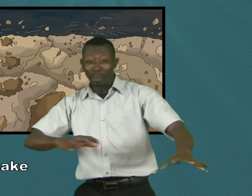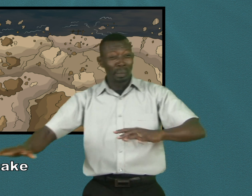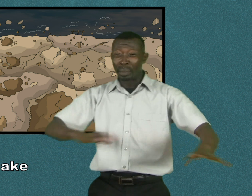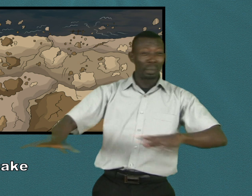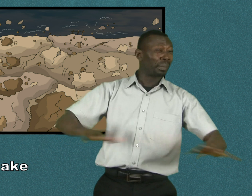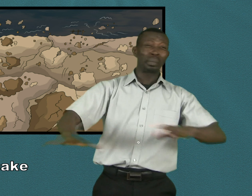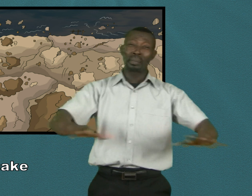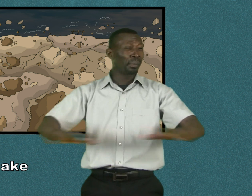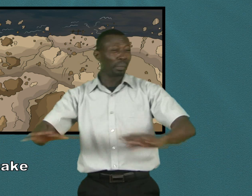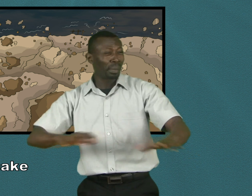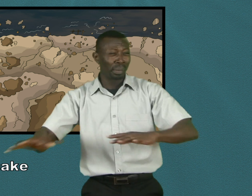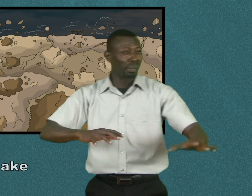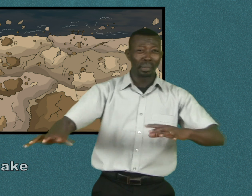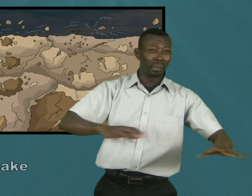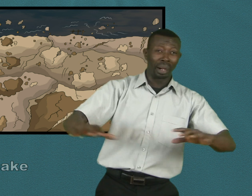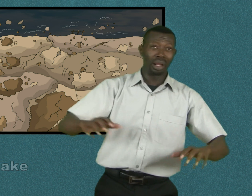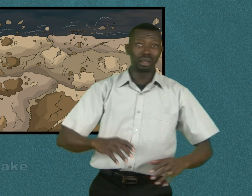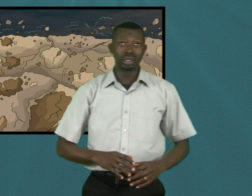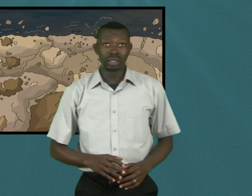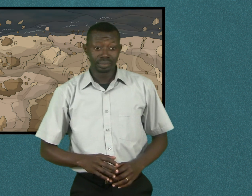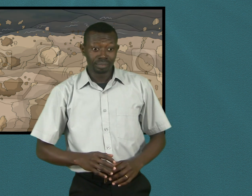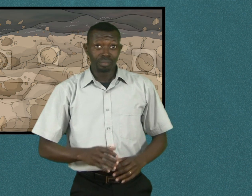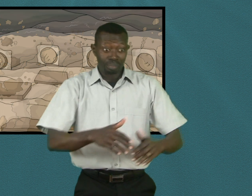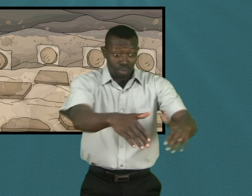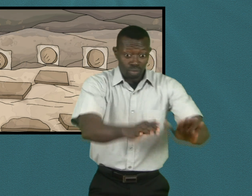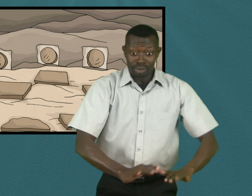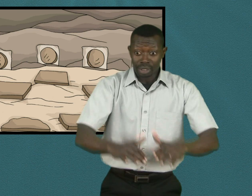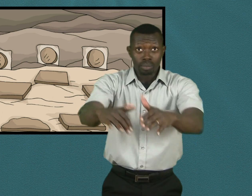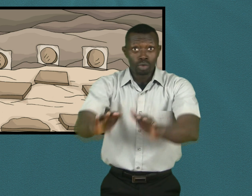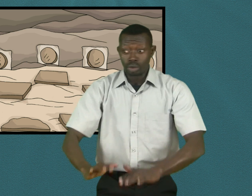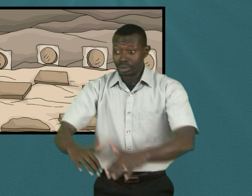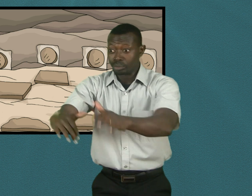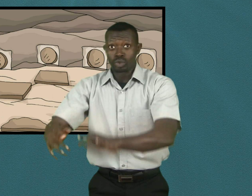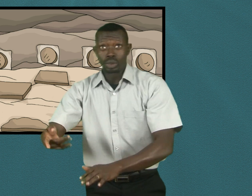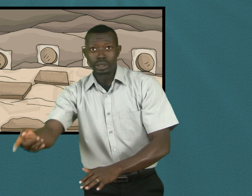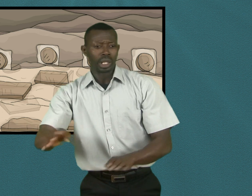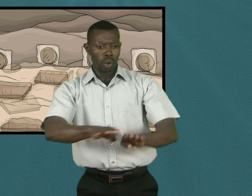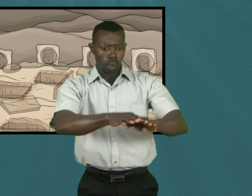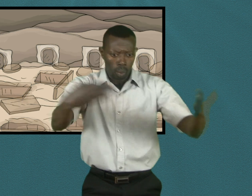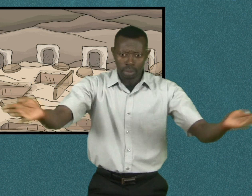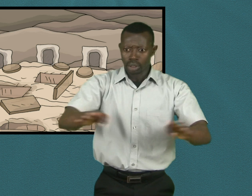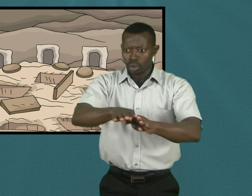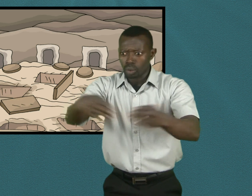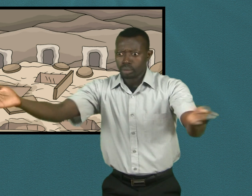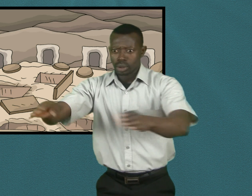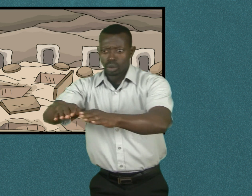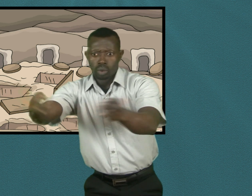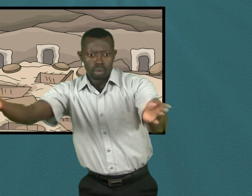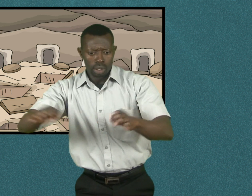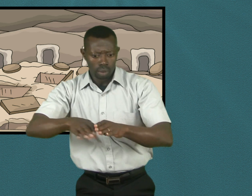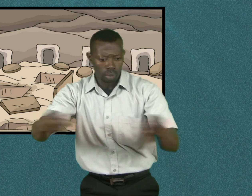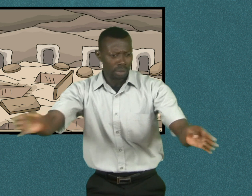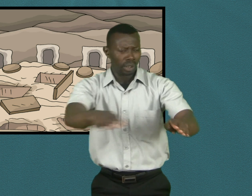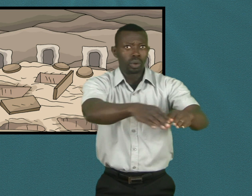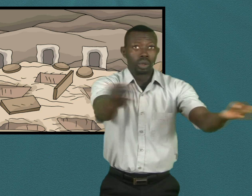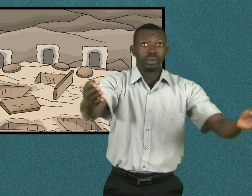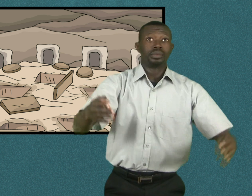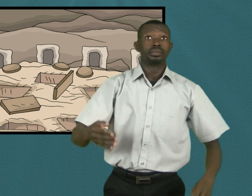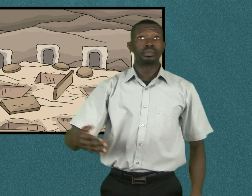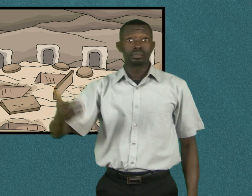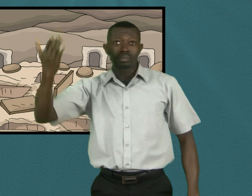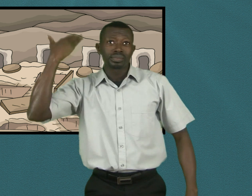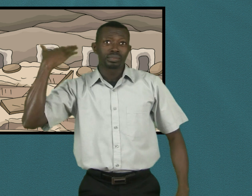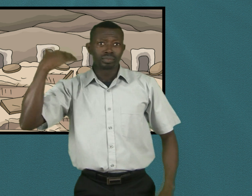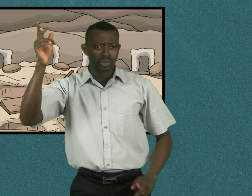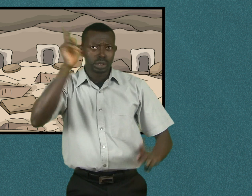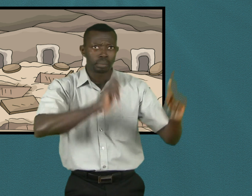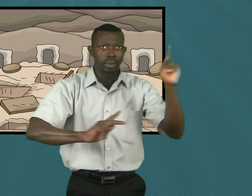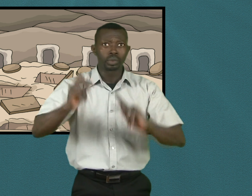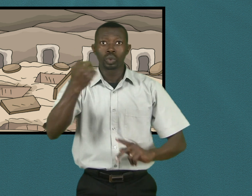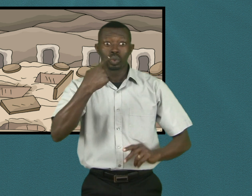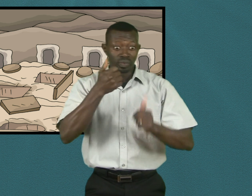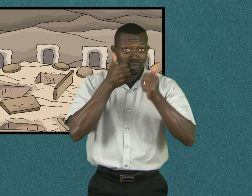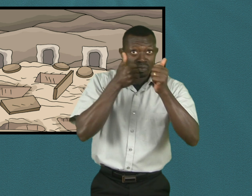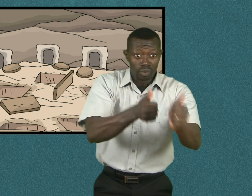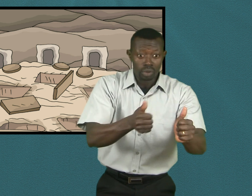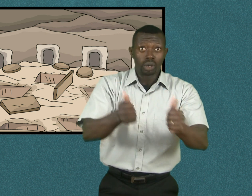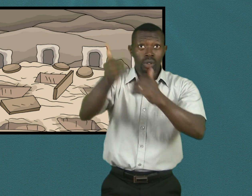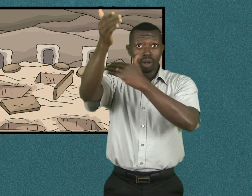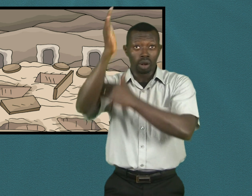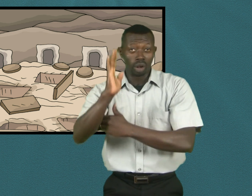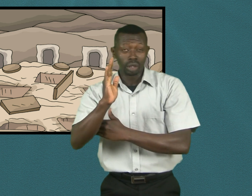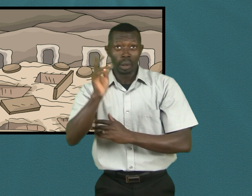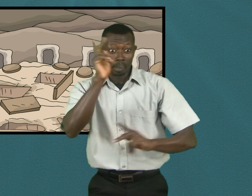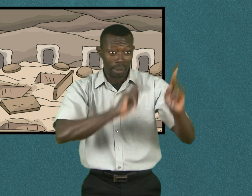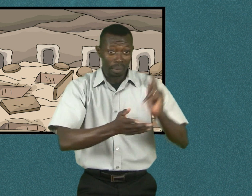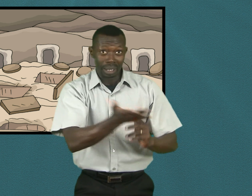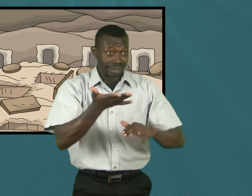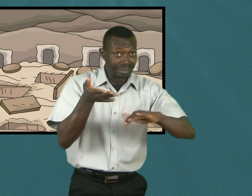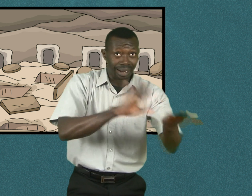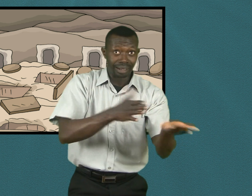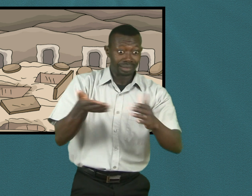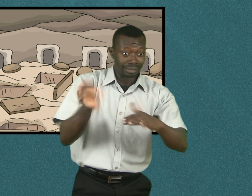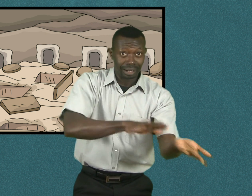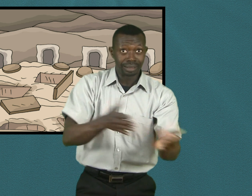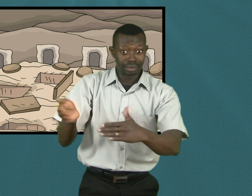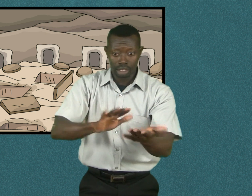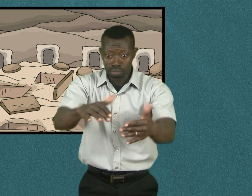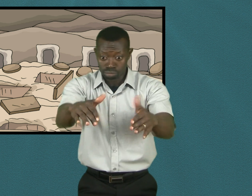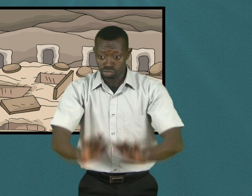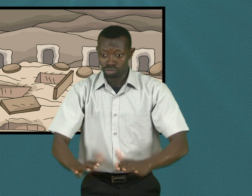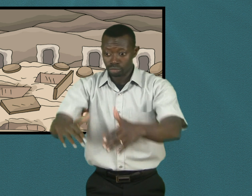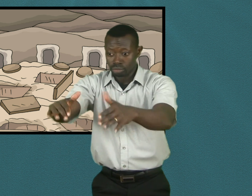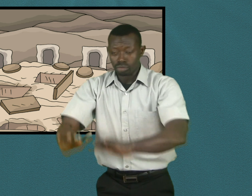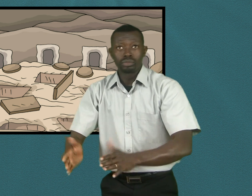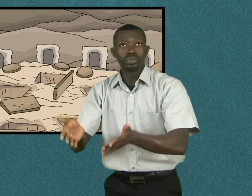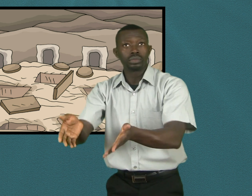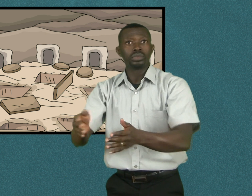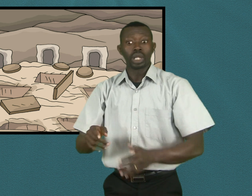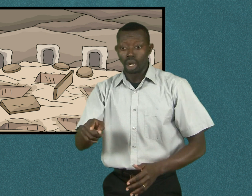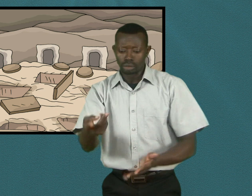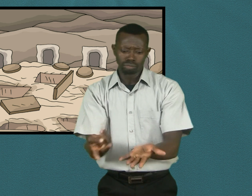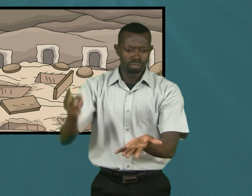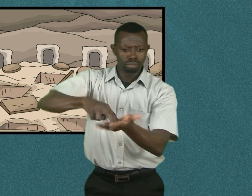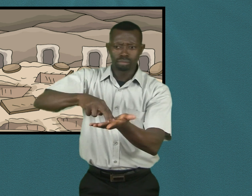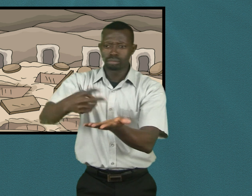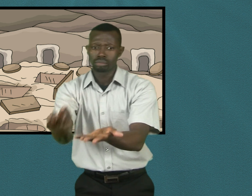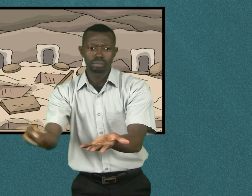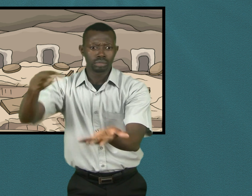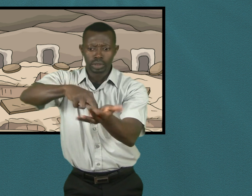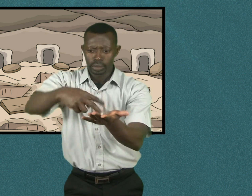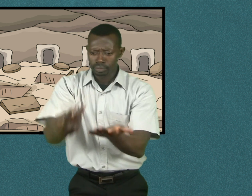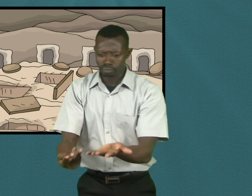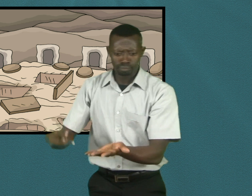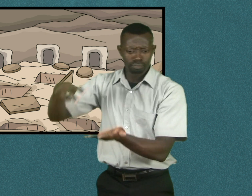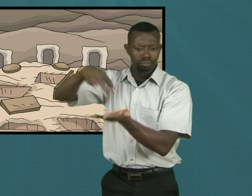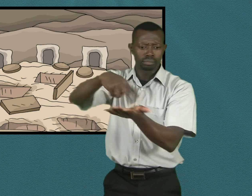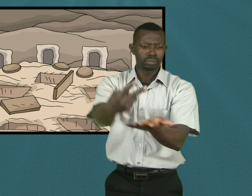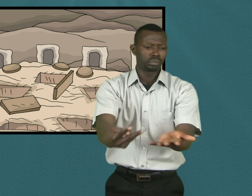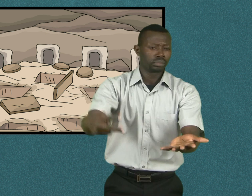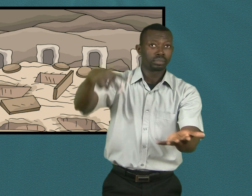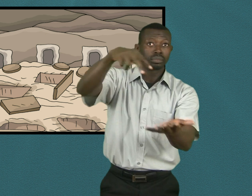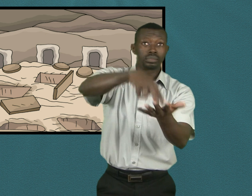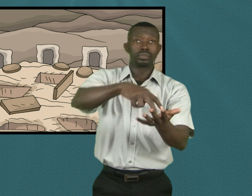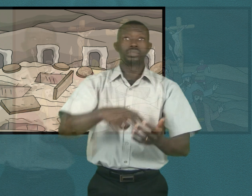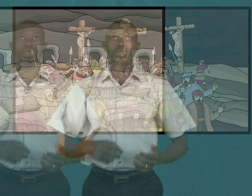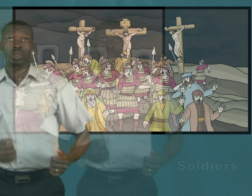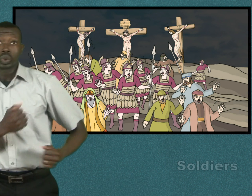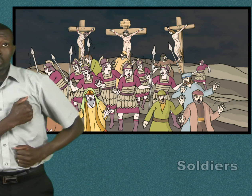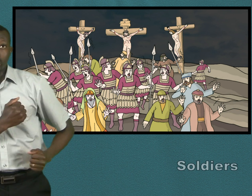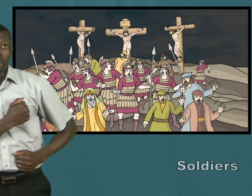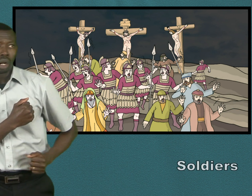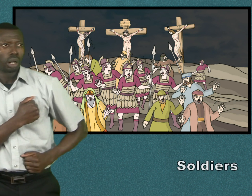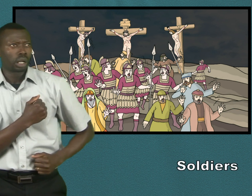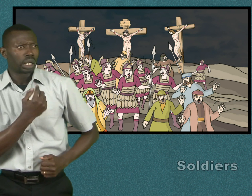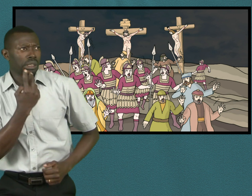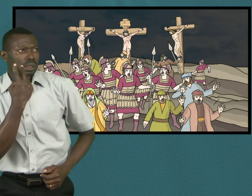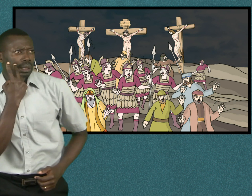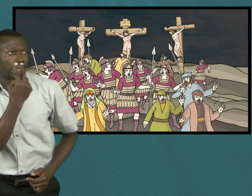The tombs broke open, and the bodies of many saints who had fallen asleep were raised. After Jesus’ resurrection, when they had come out of the tombs, they entered the holy city and appeared to many people.